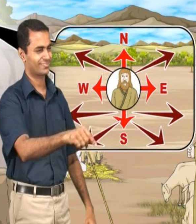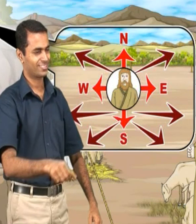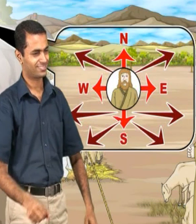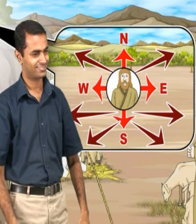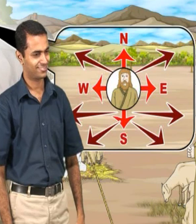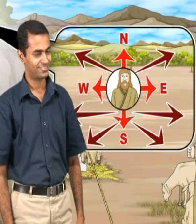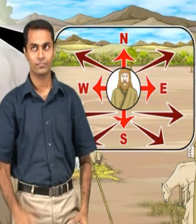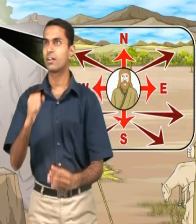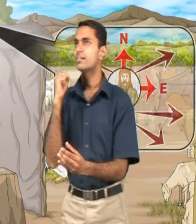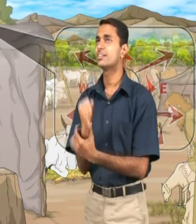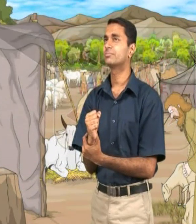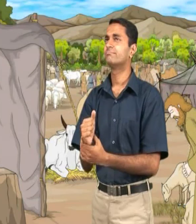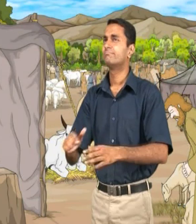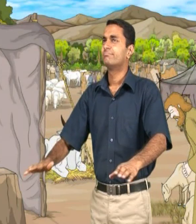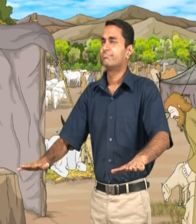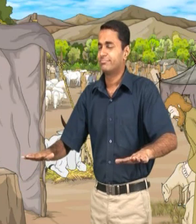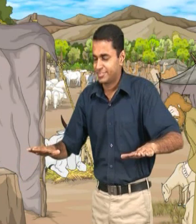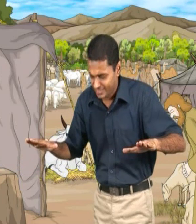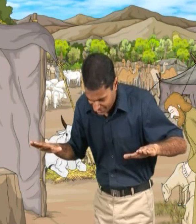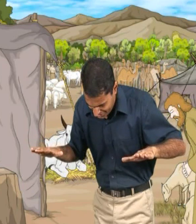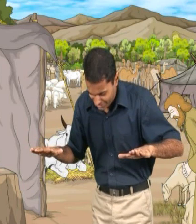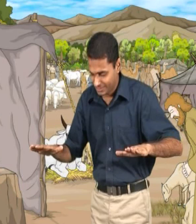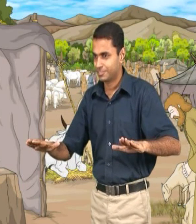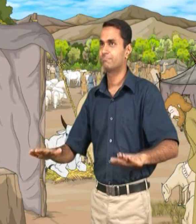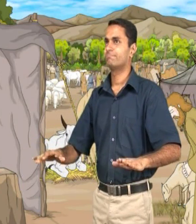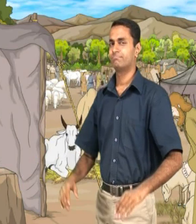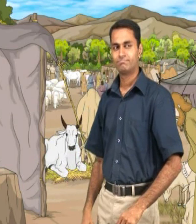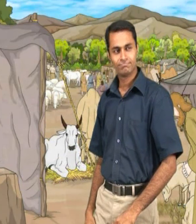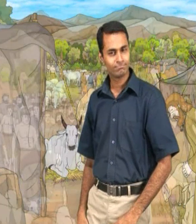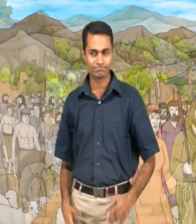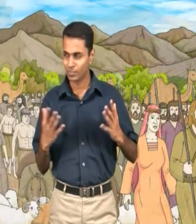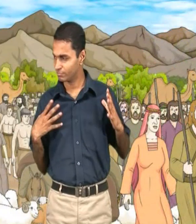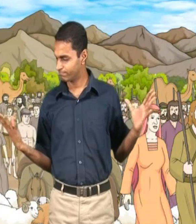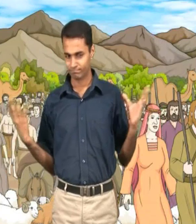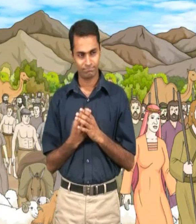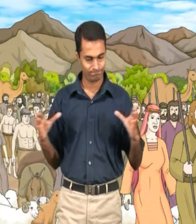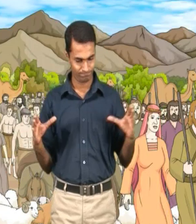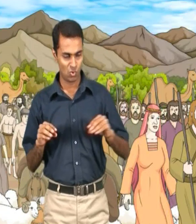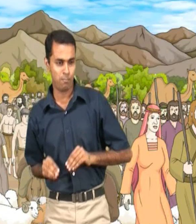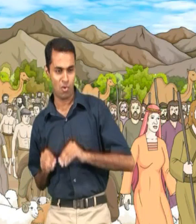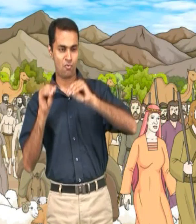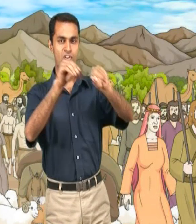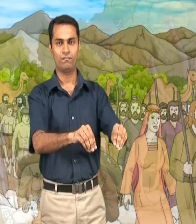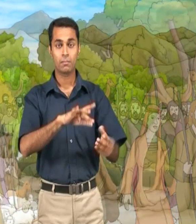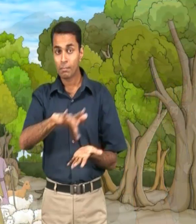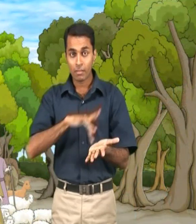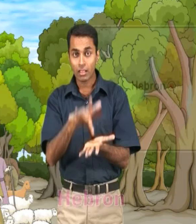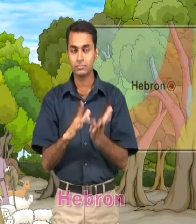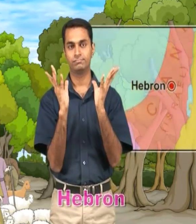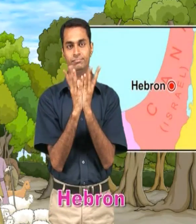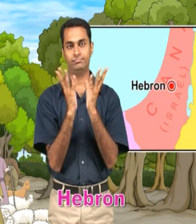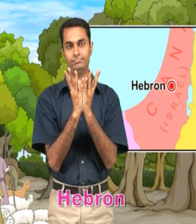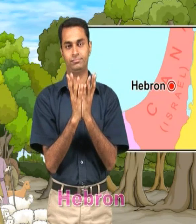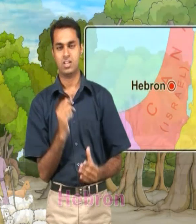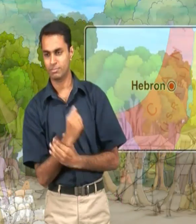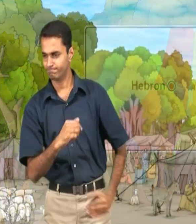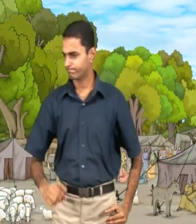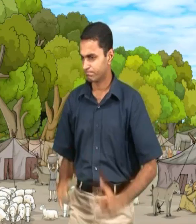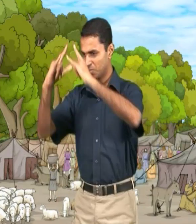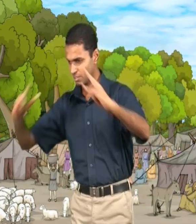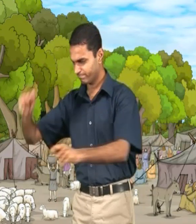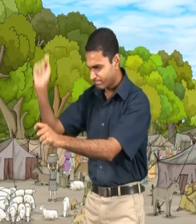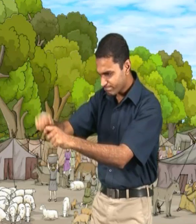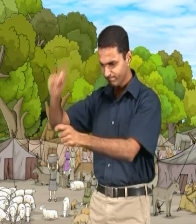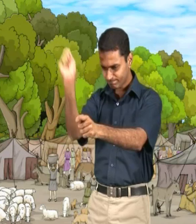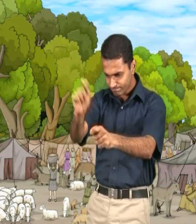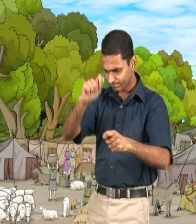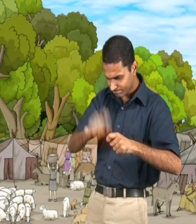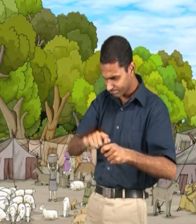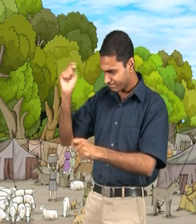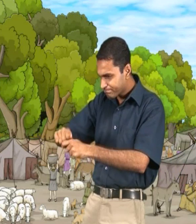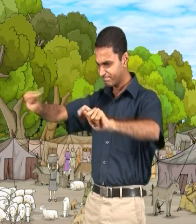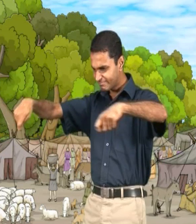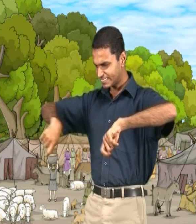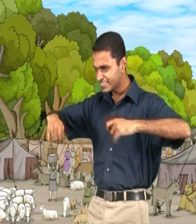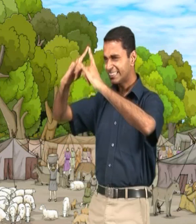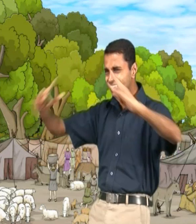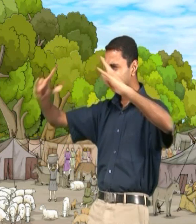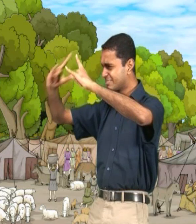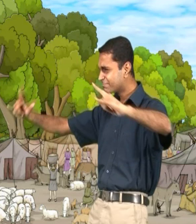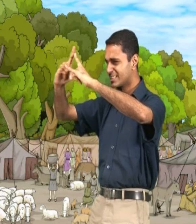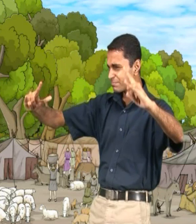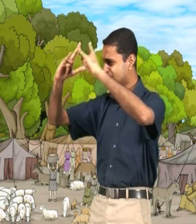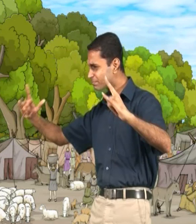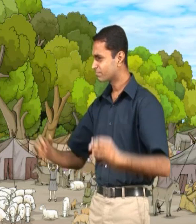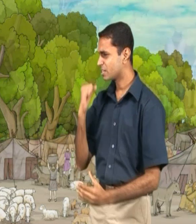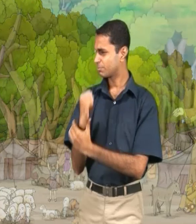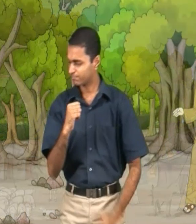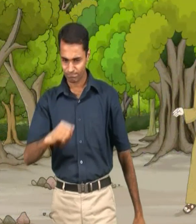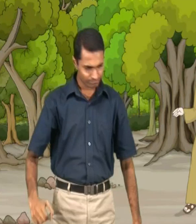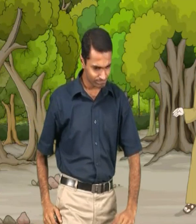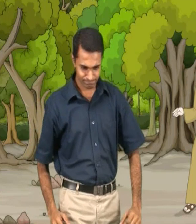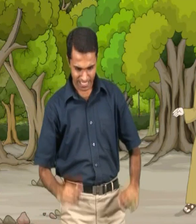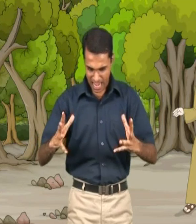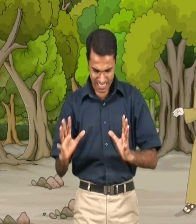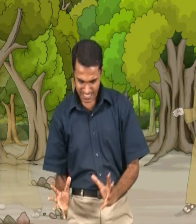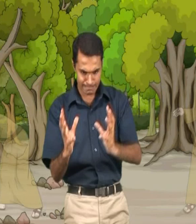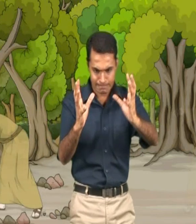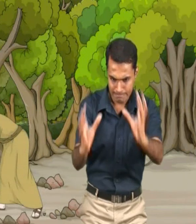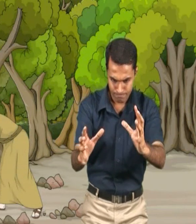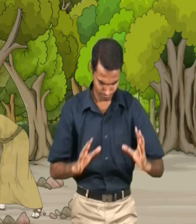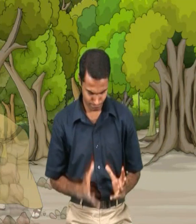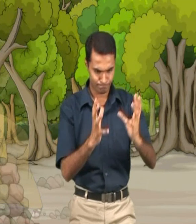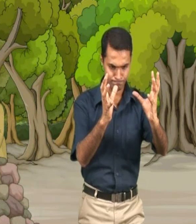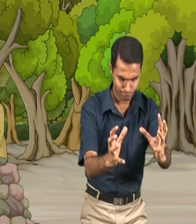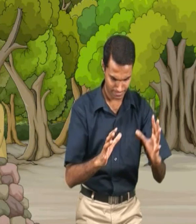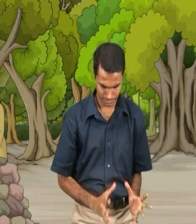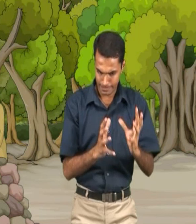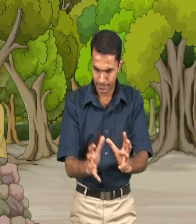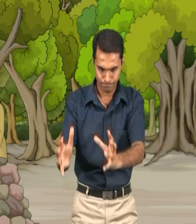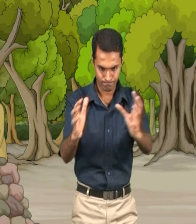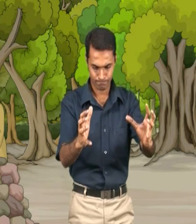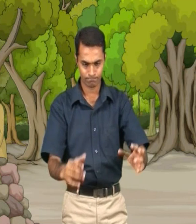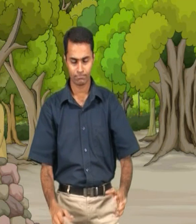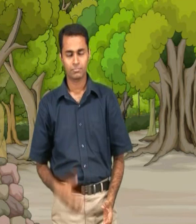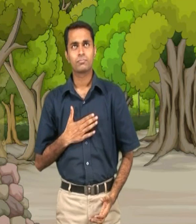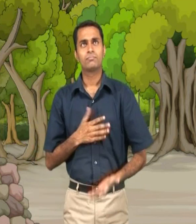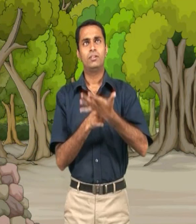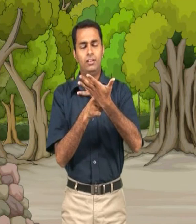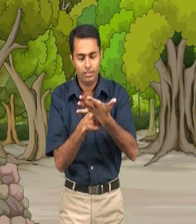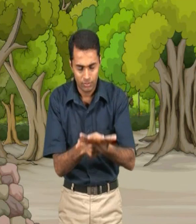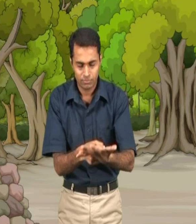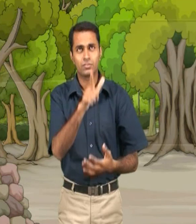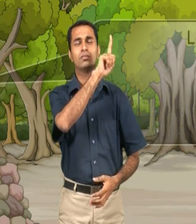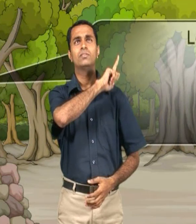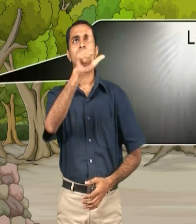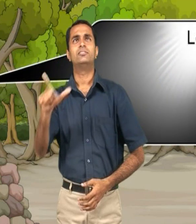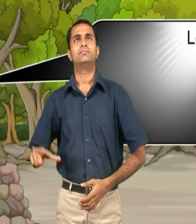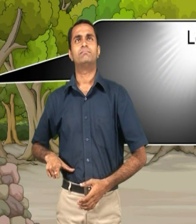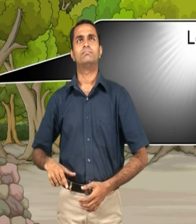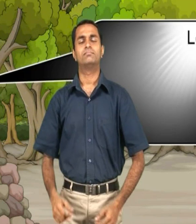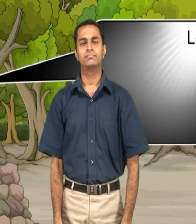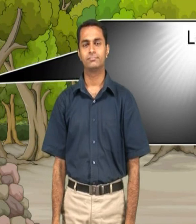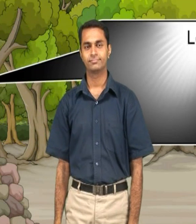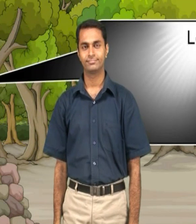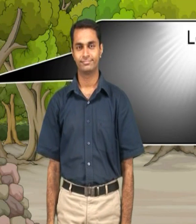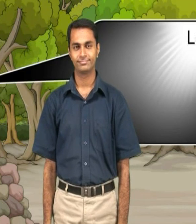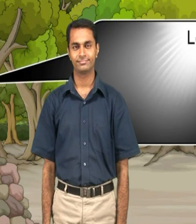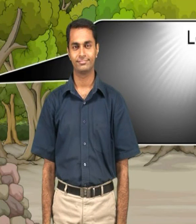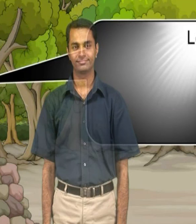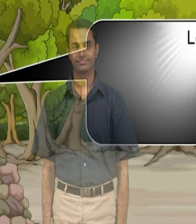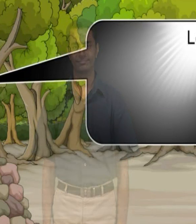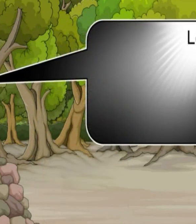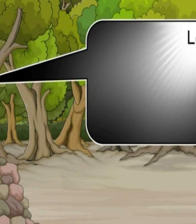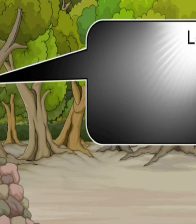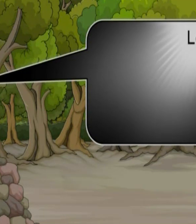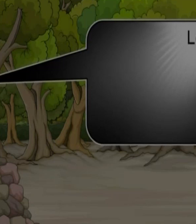So Abram moved his tent and went to live near the Oaks of Mamre at Hebron, where he built an altar to the LORD.